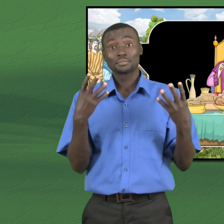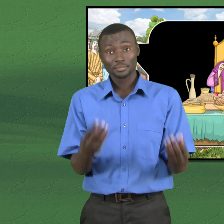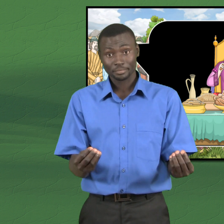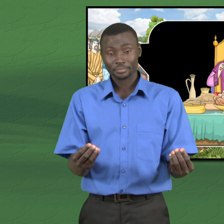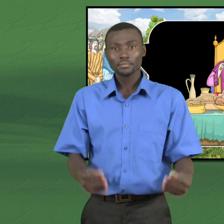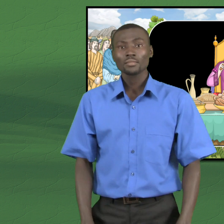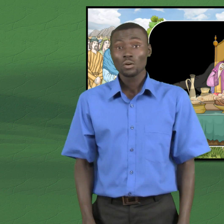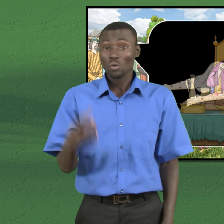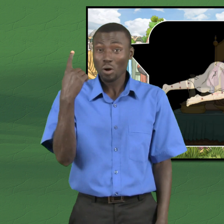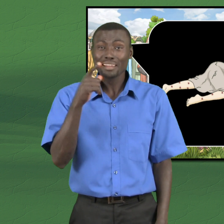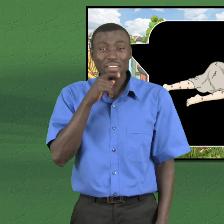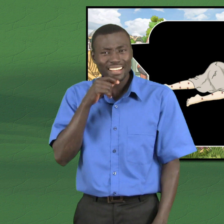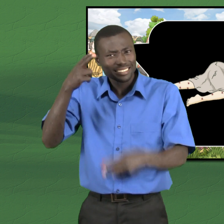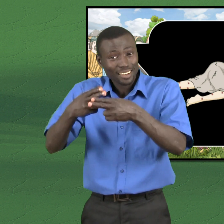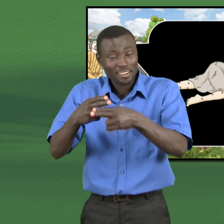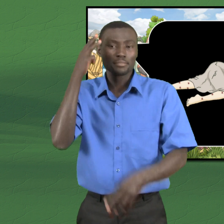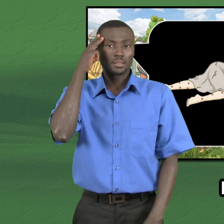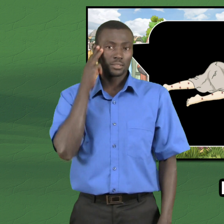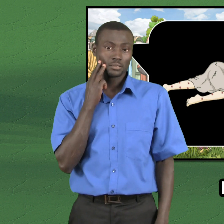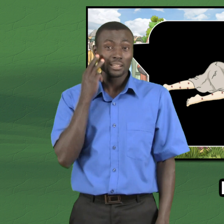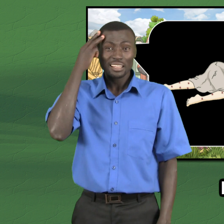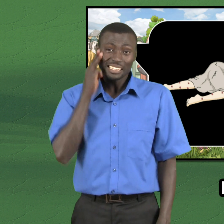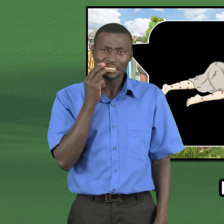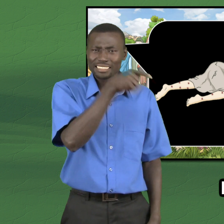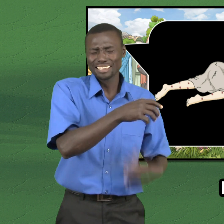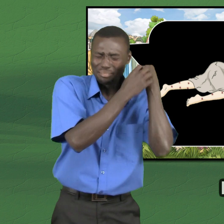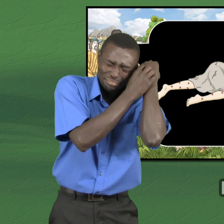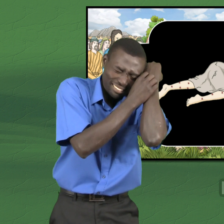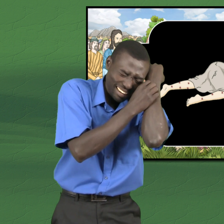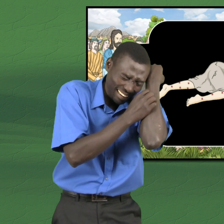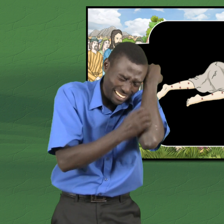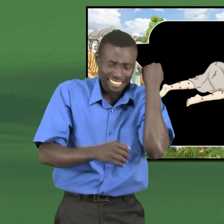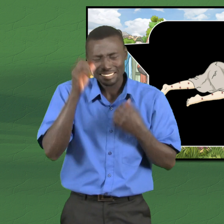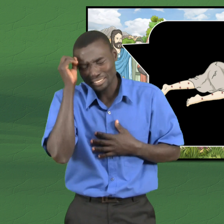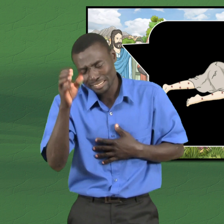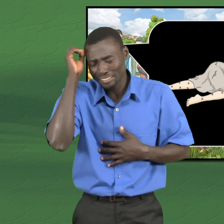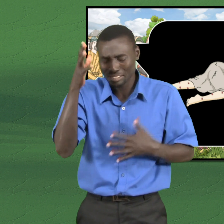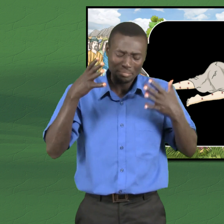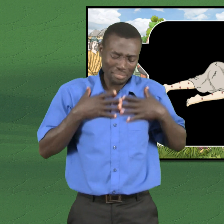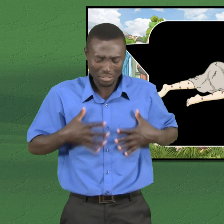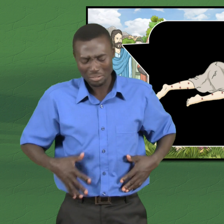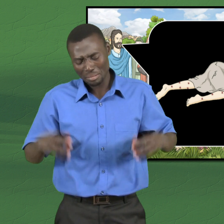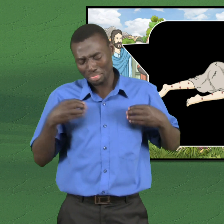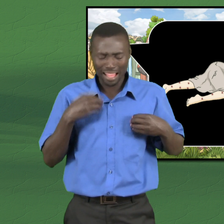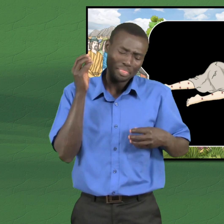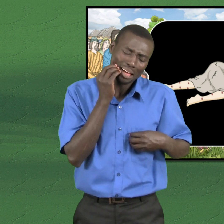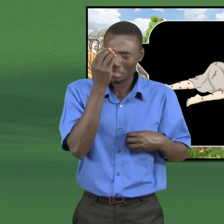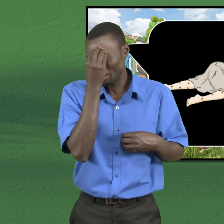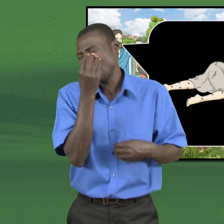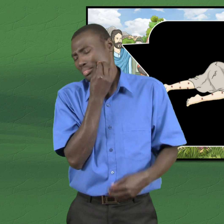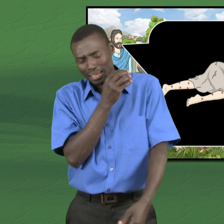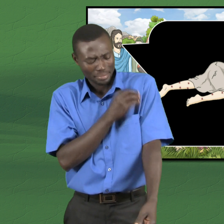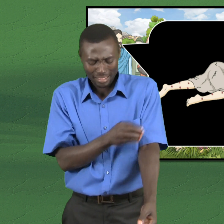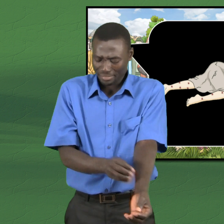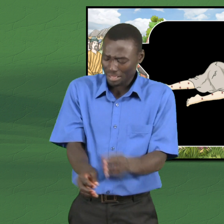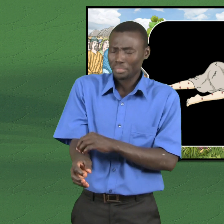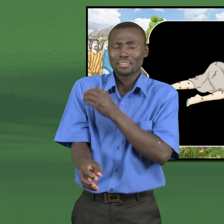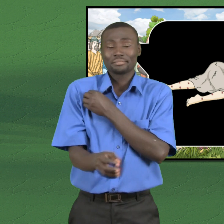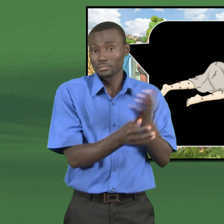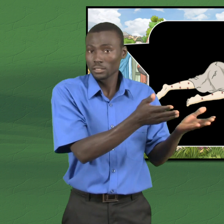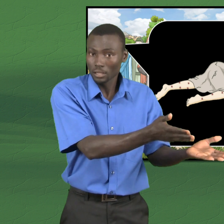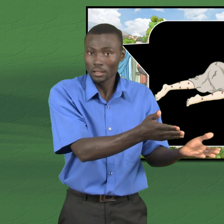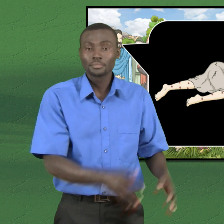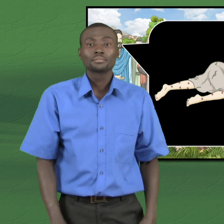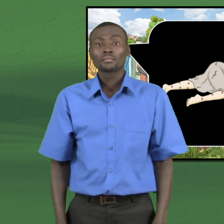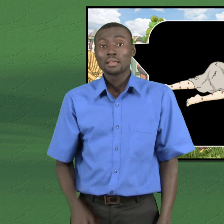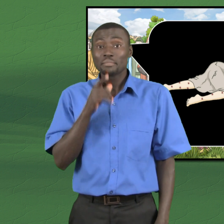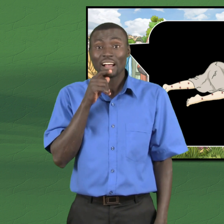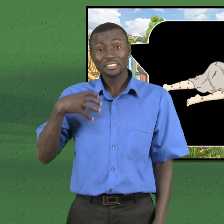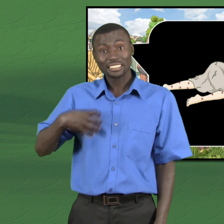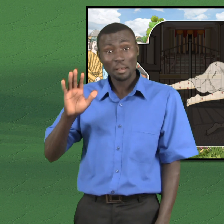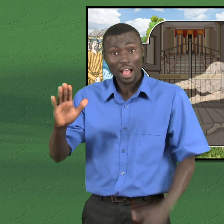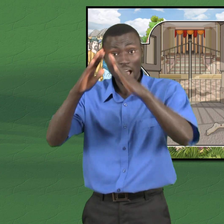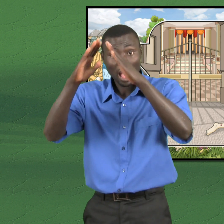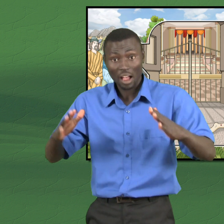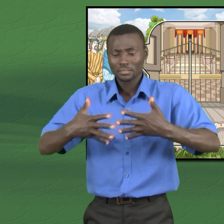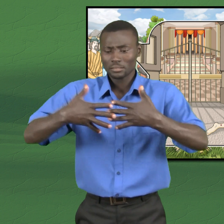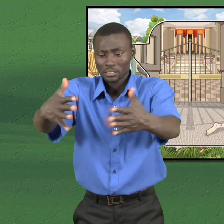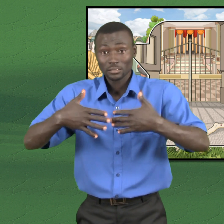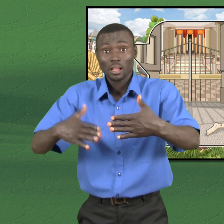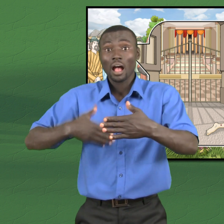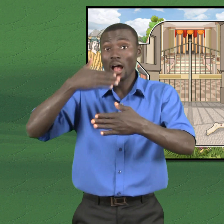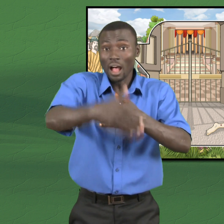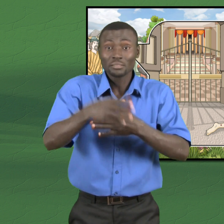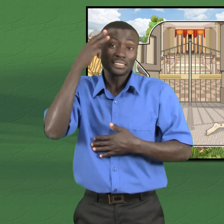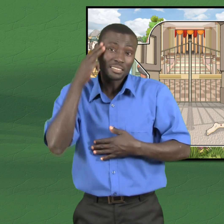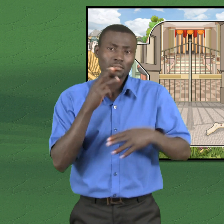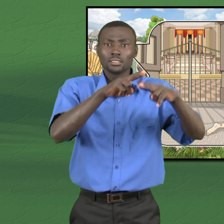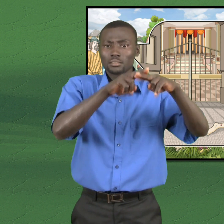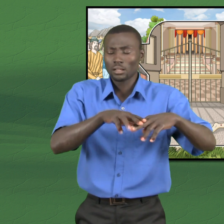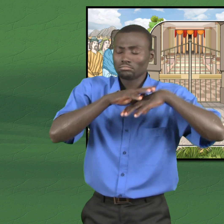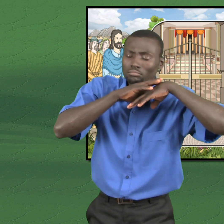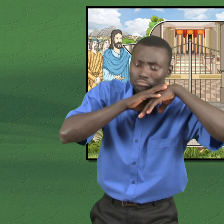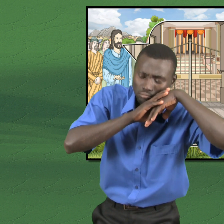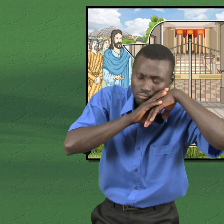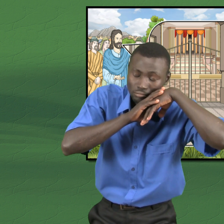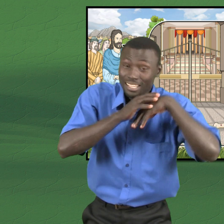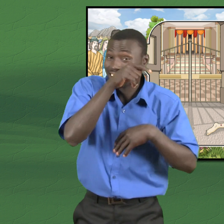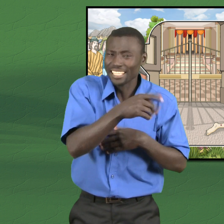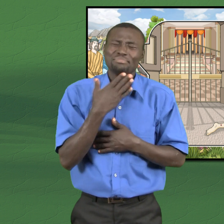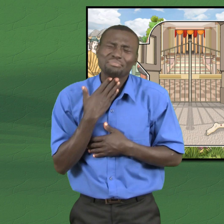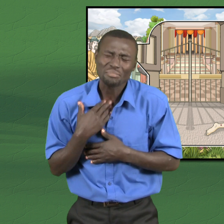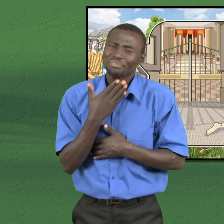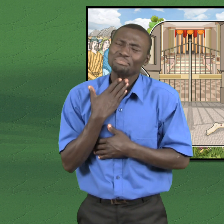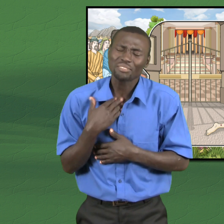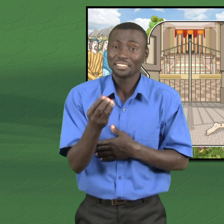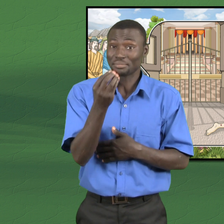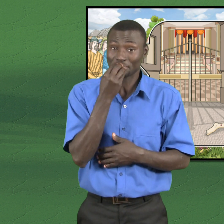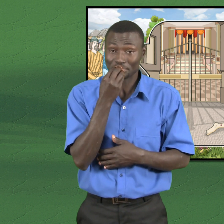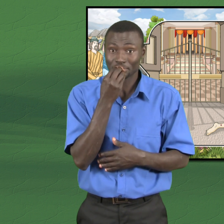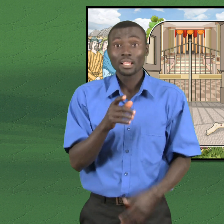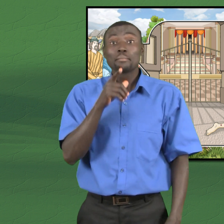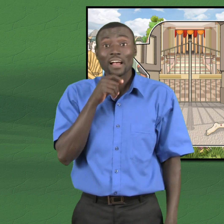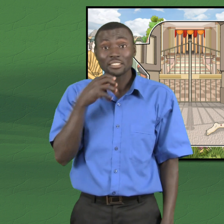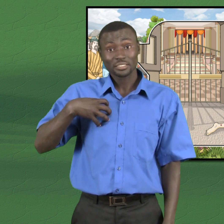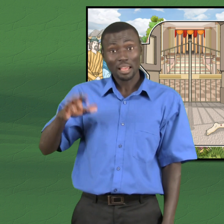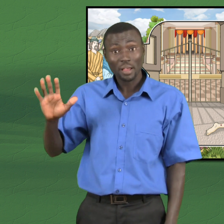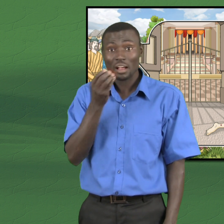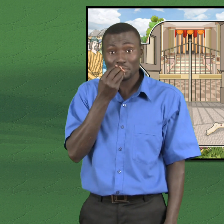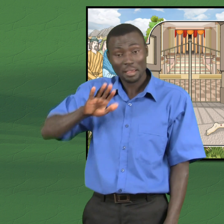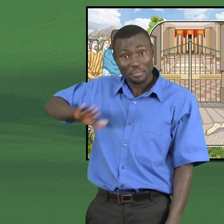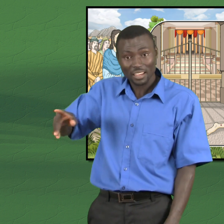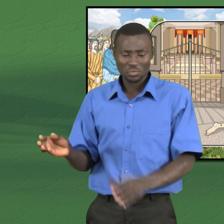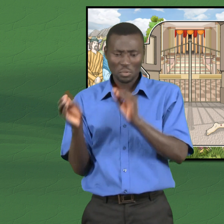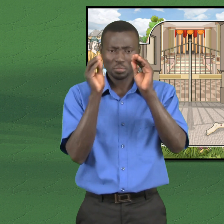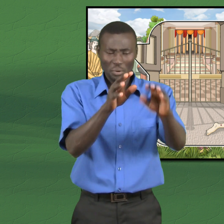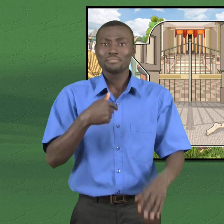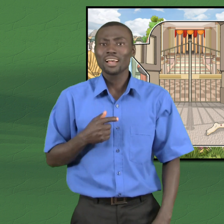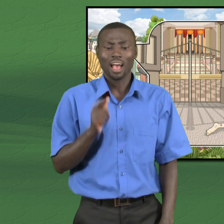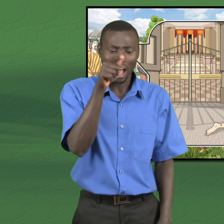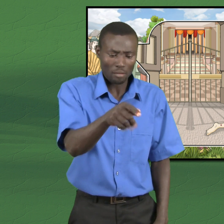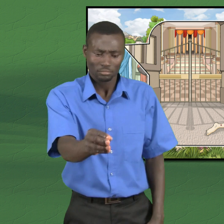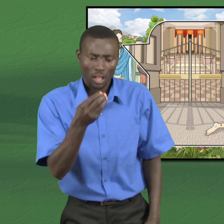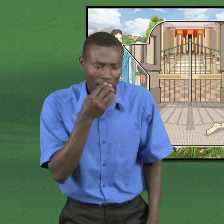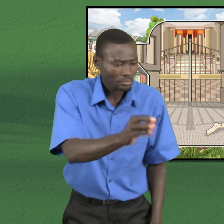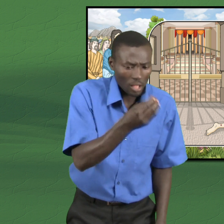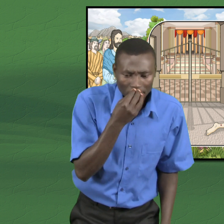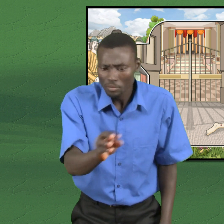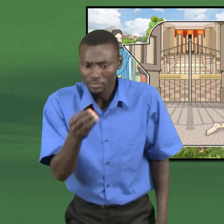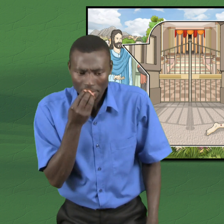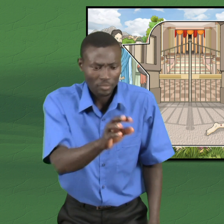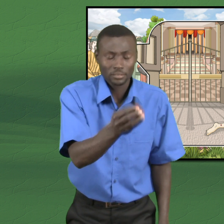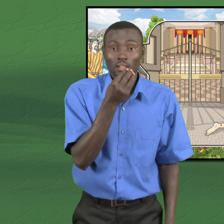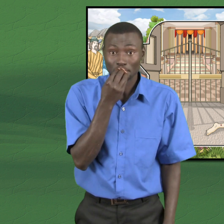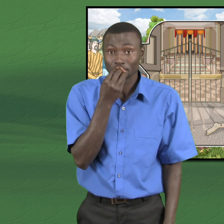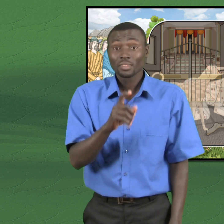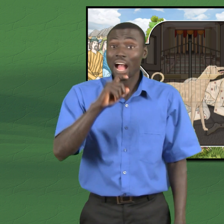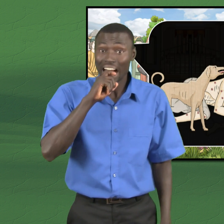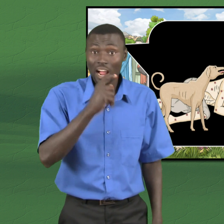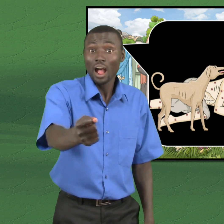And a beggar named Lazarus lay at his gate, covered with sores and longing to be fed with the crumbs that fell from the rich man’s table.